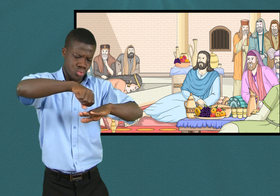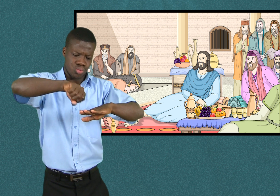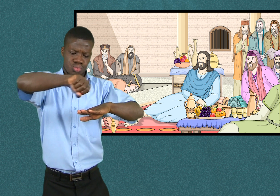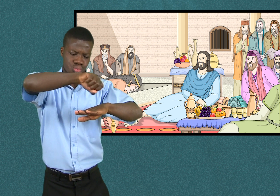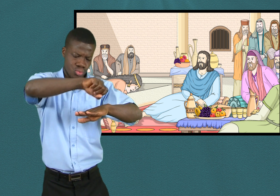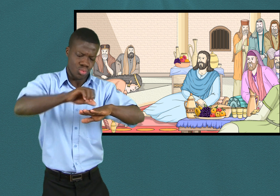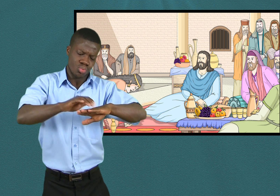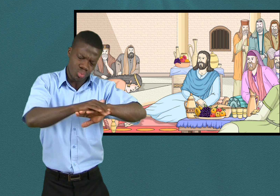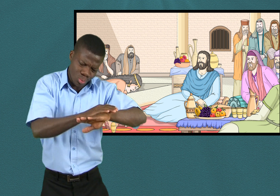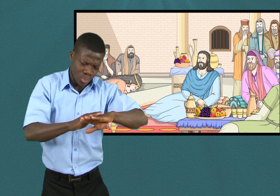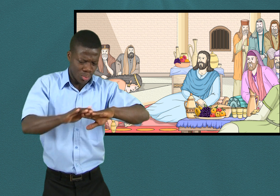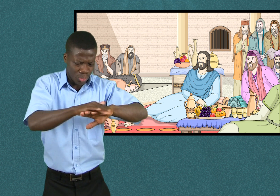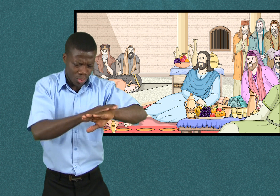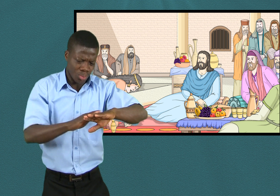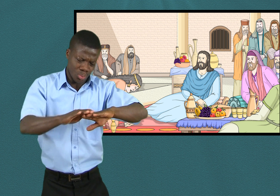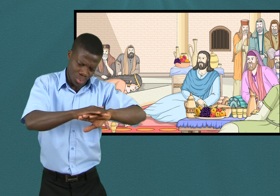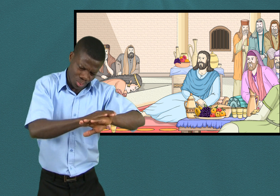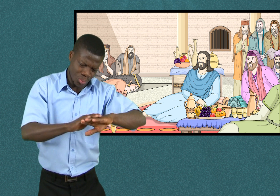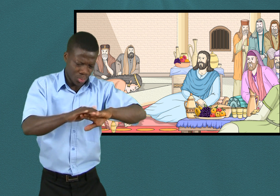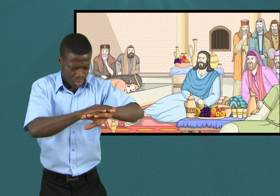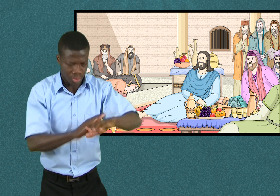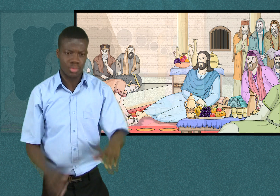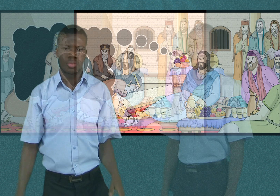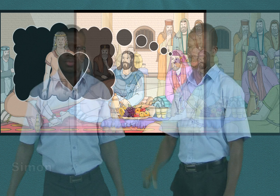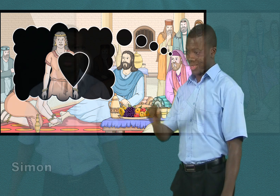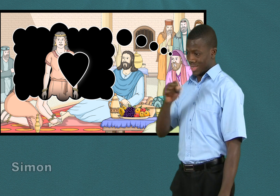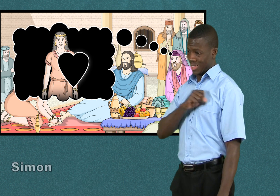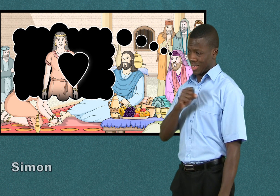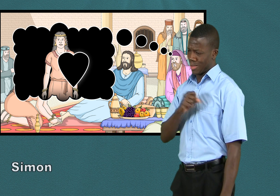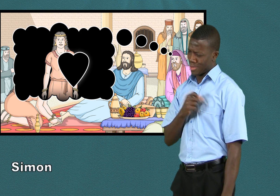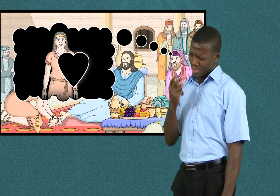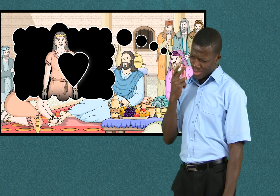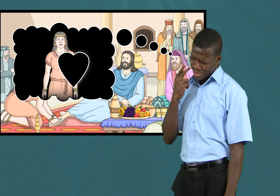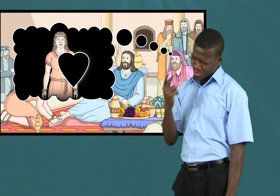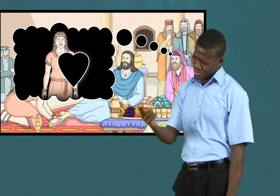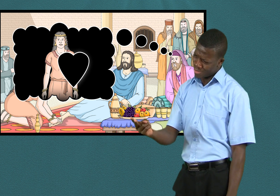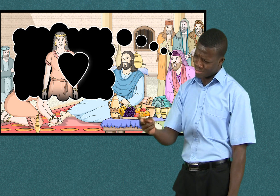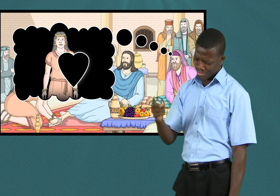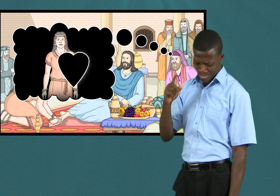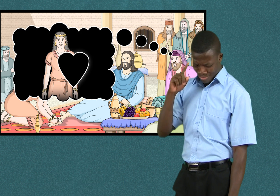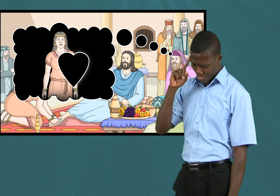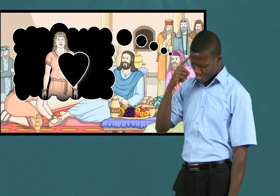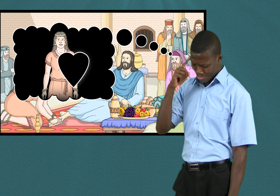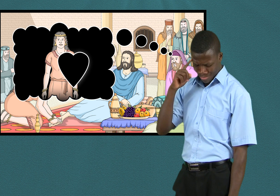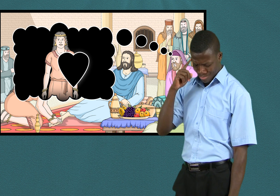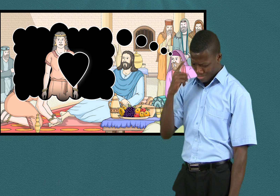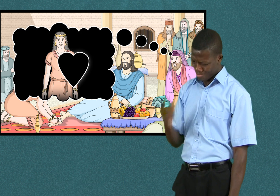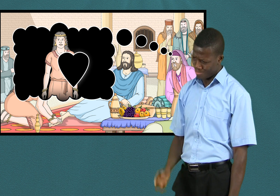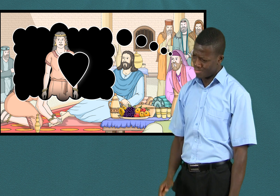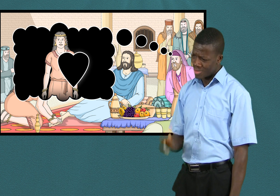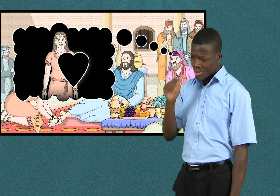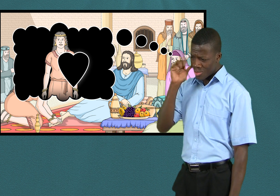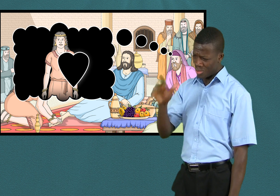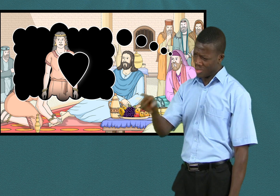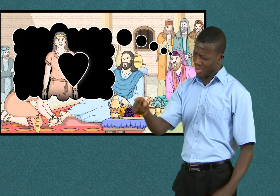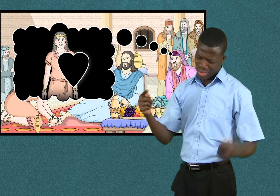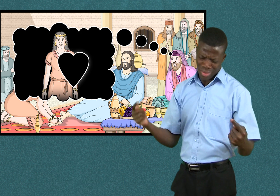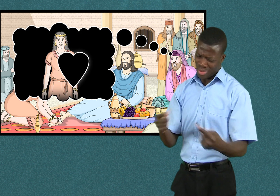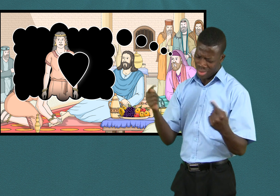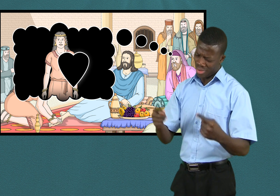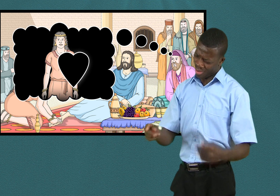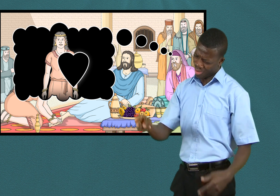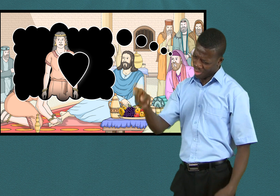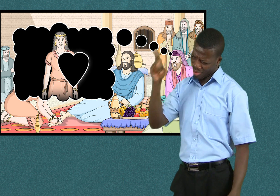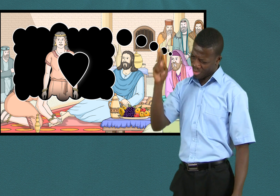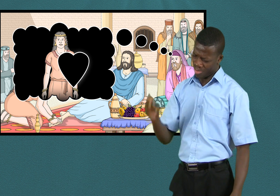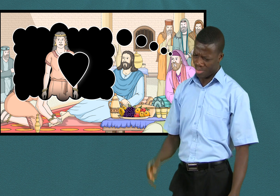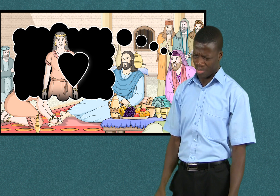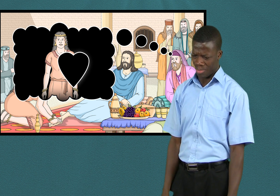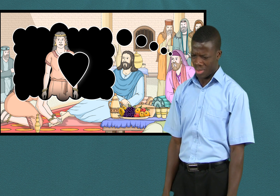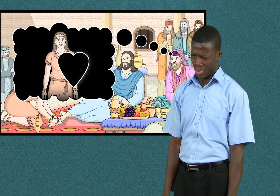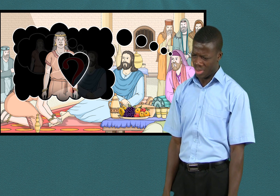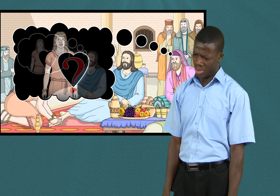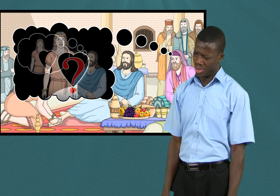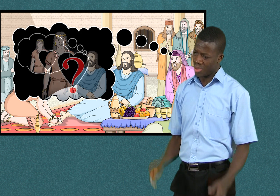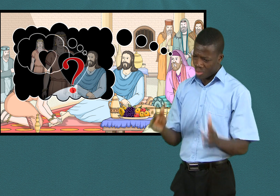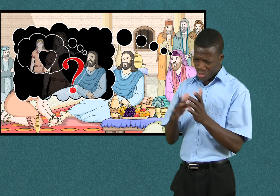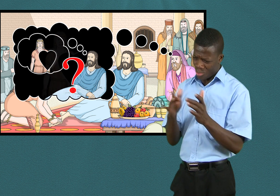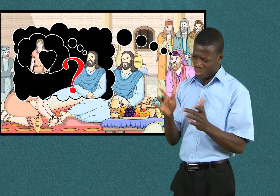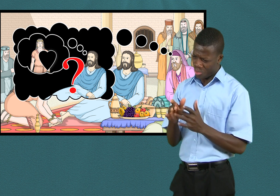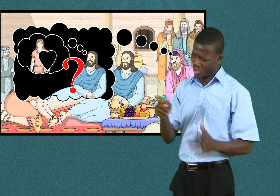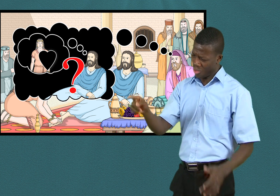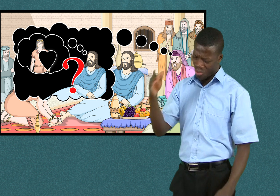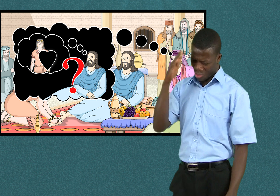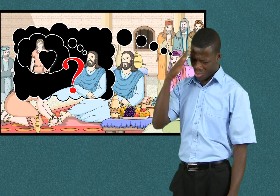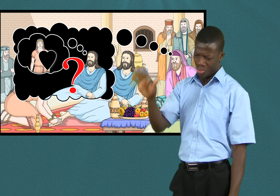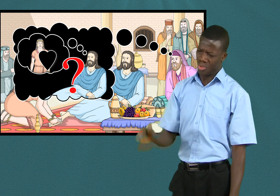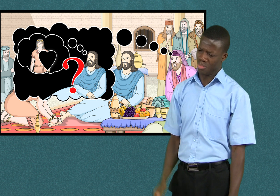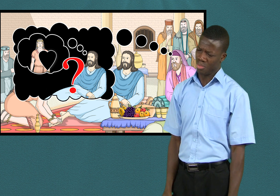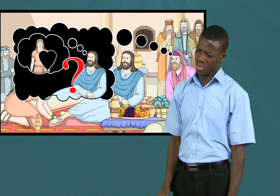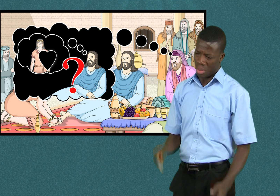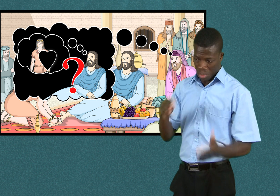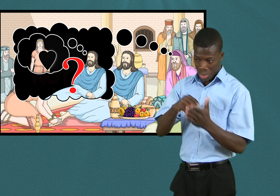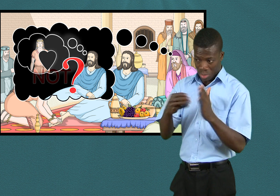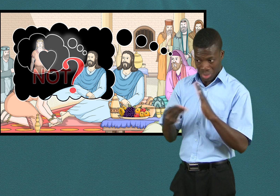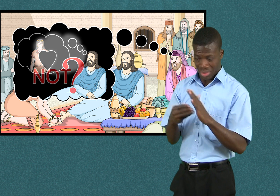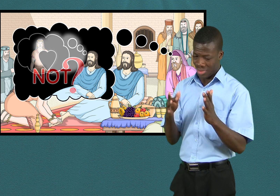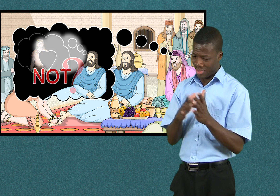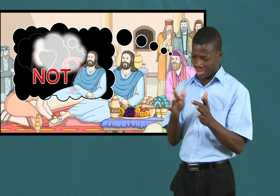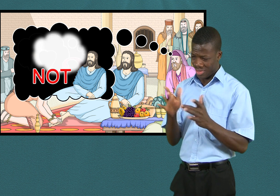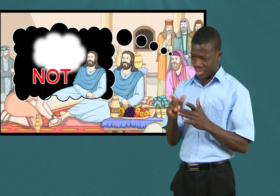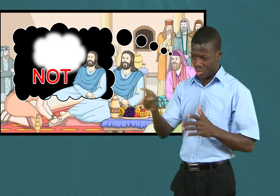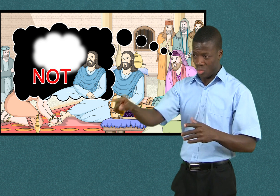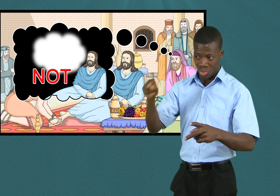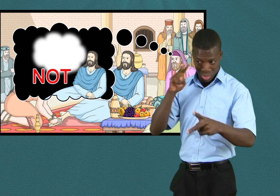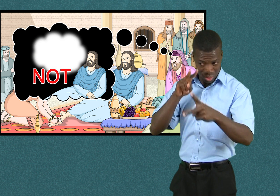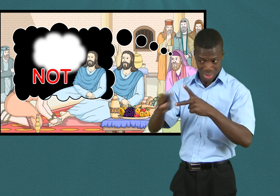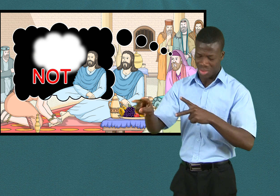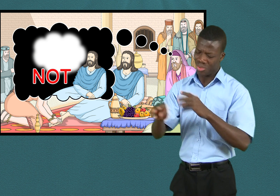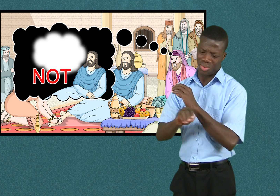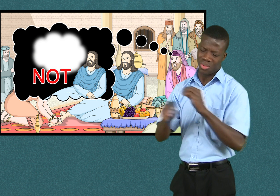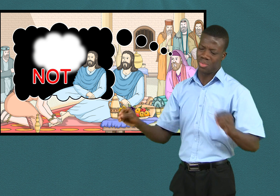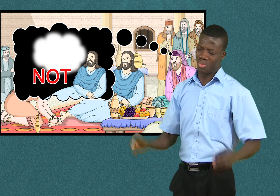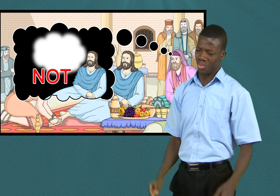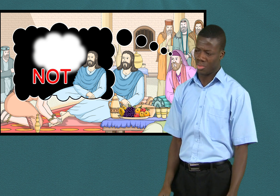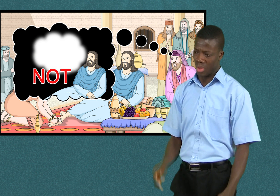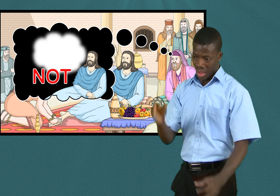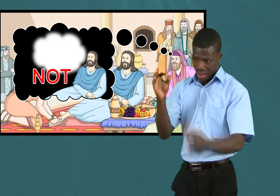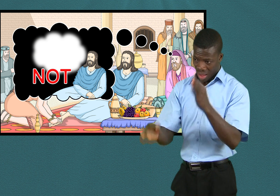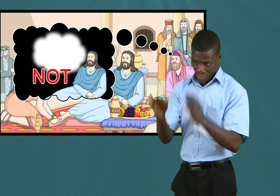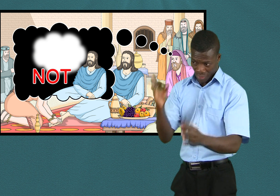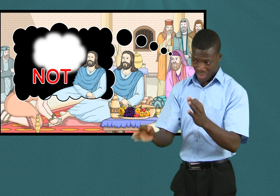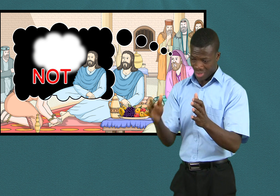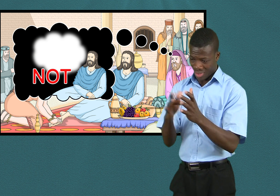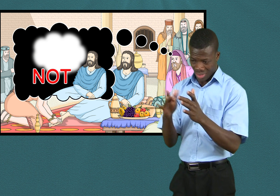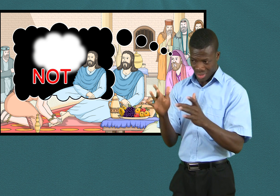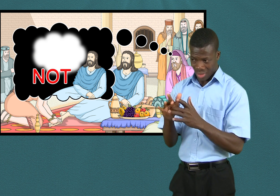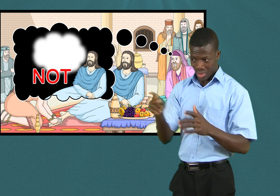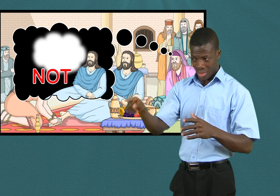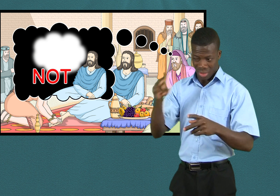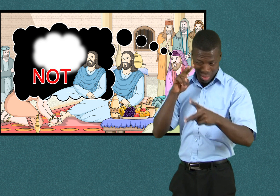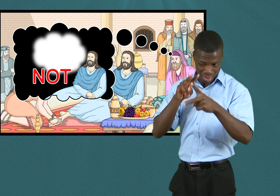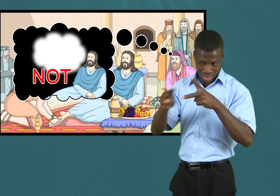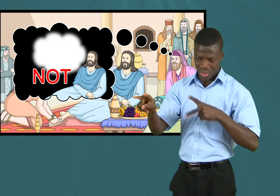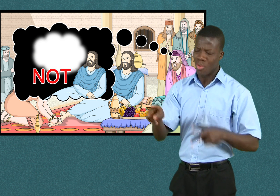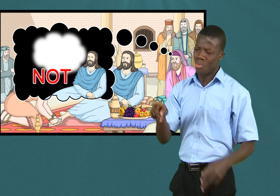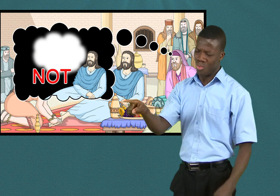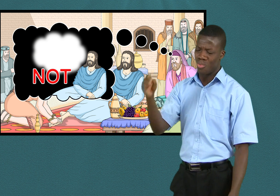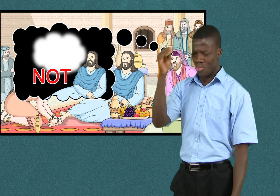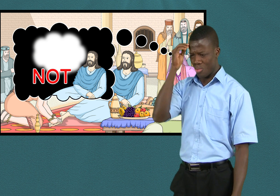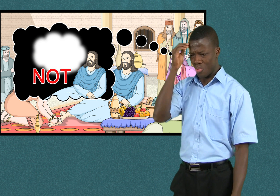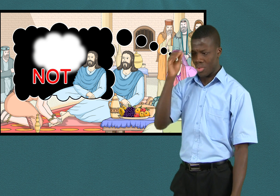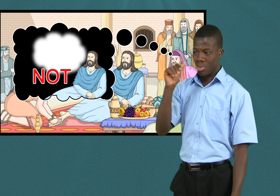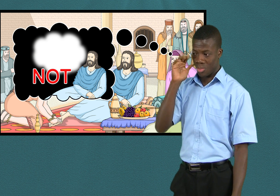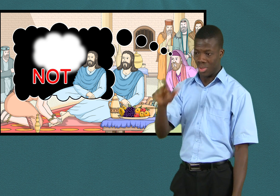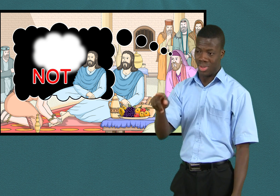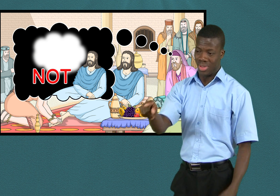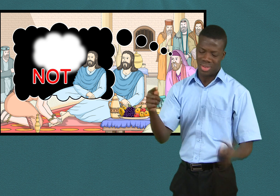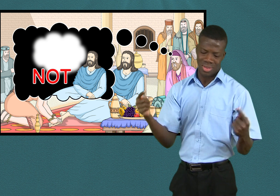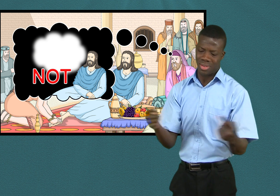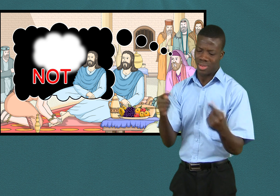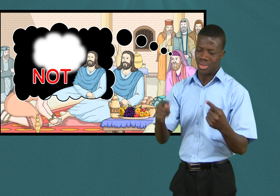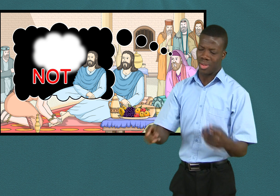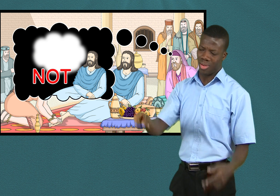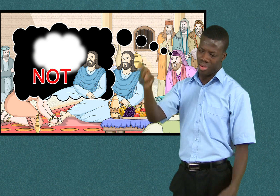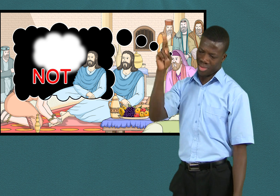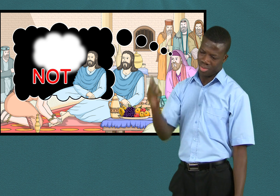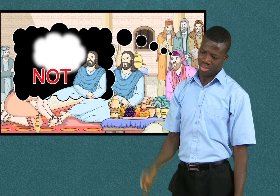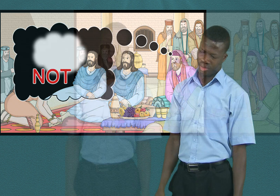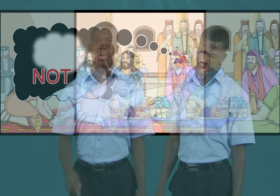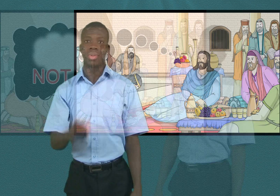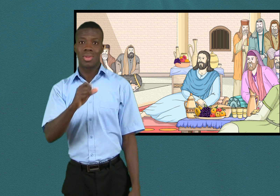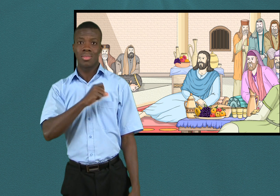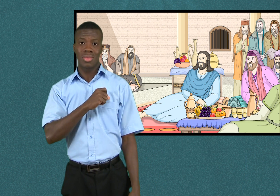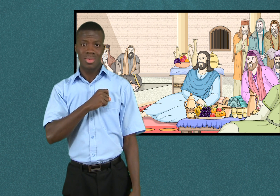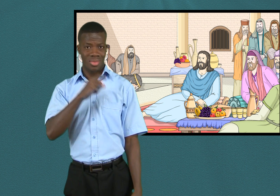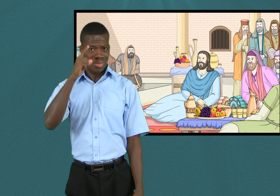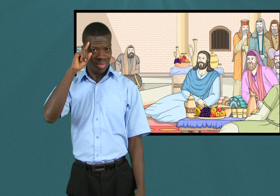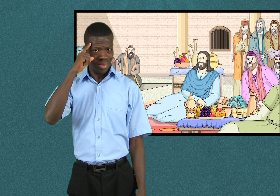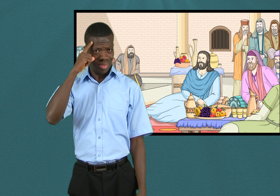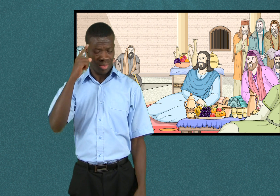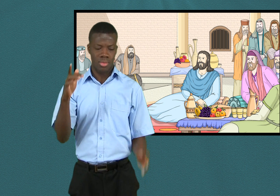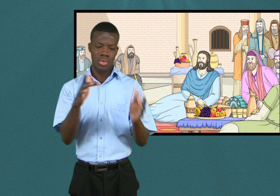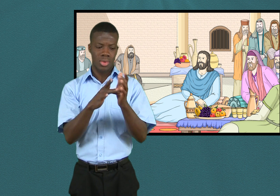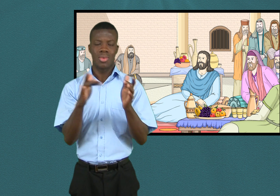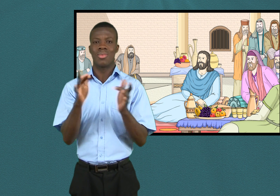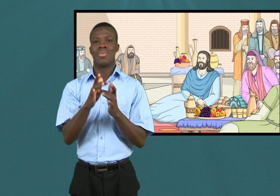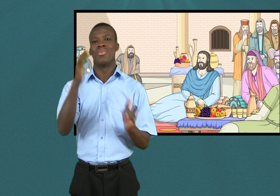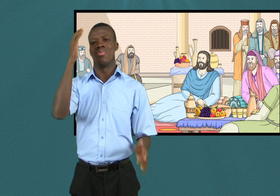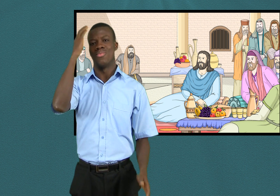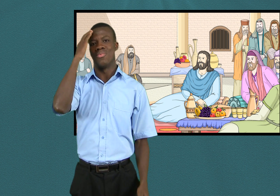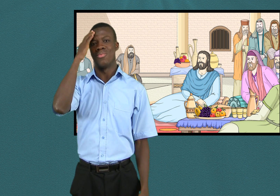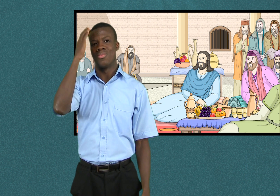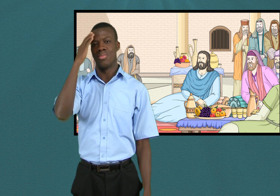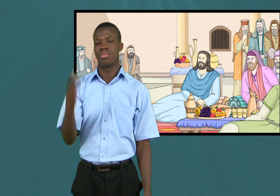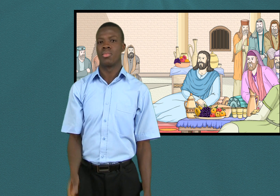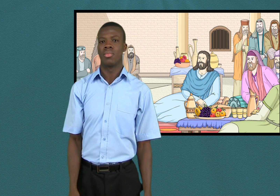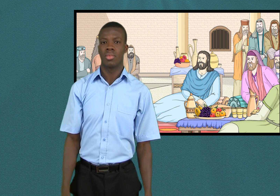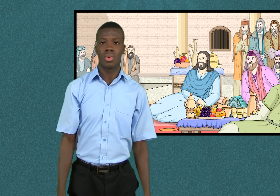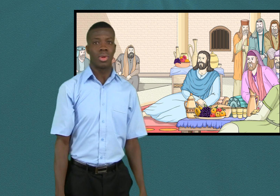When the Pharisee who had invited Jesus saw this, he said to himself, “If this man were a prophet, He would know who this is and what kind of woman is touching Him—for she is a sinner!”